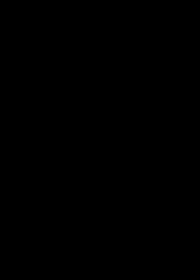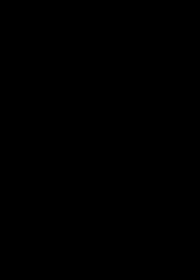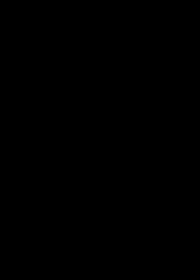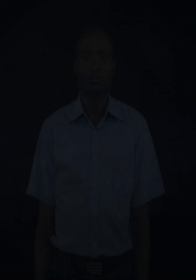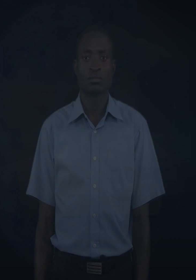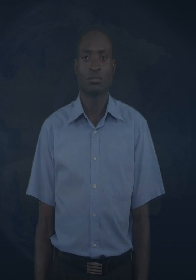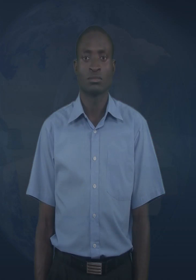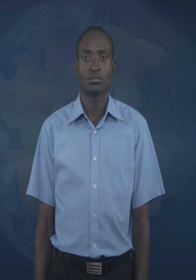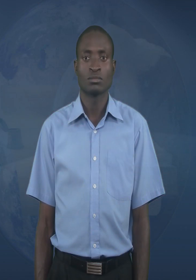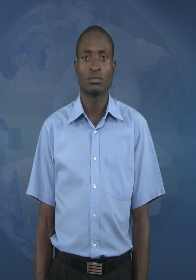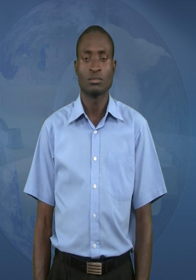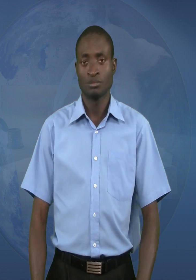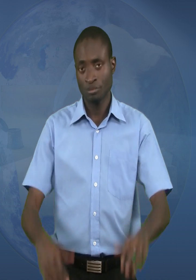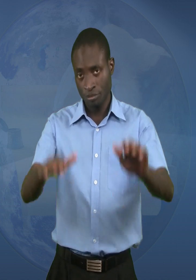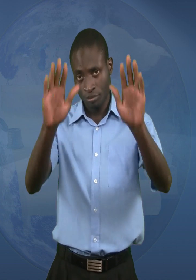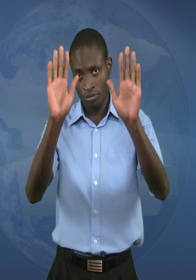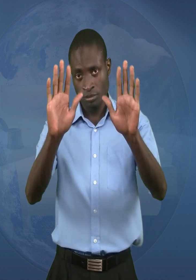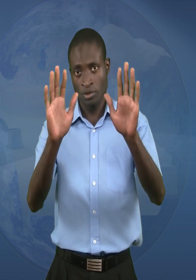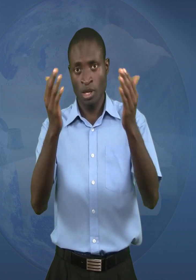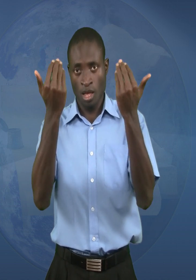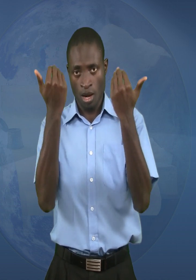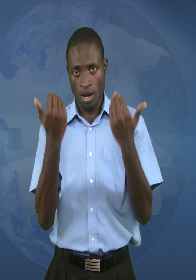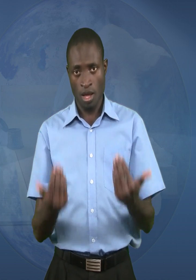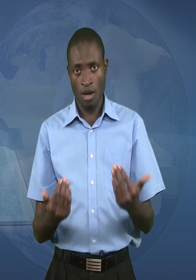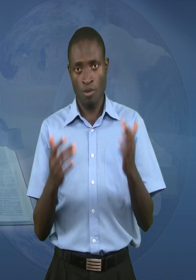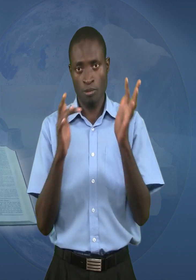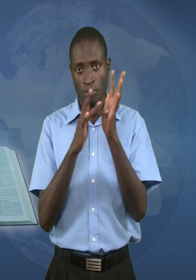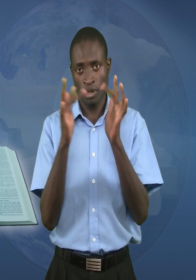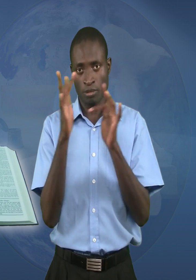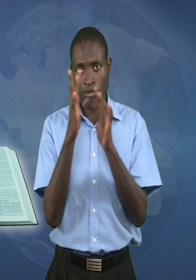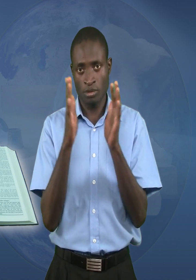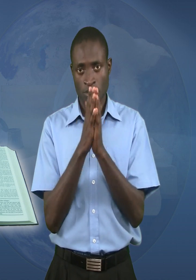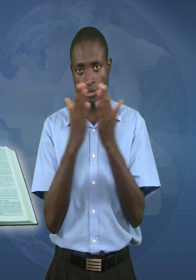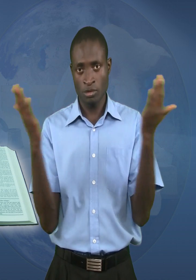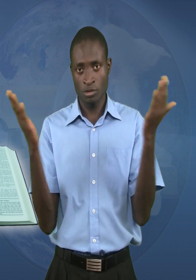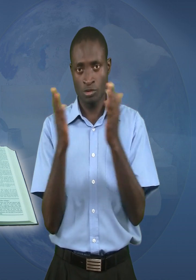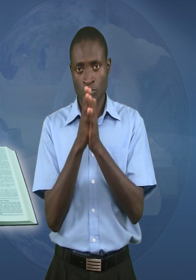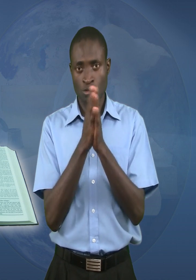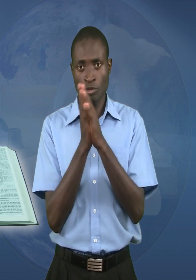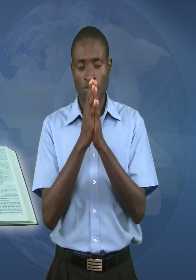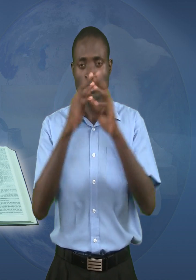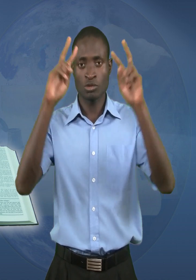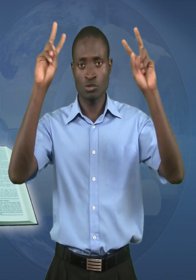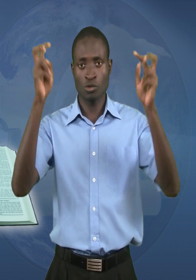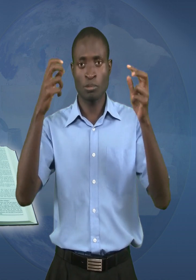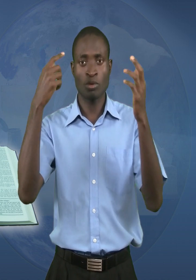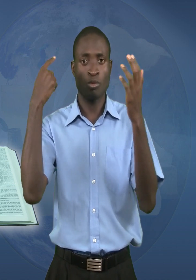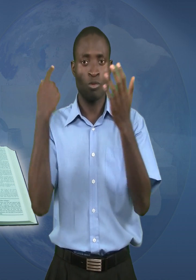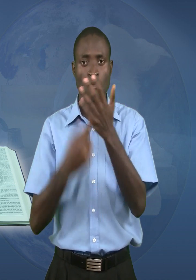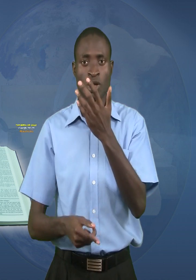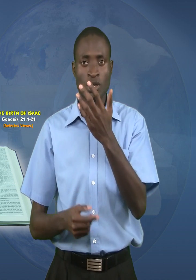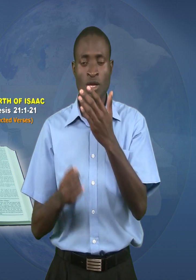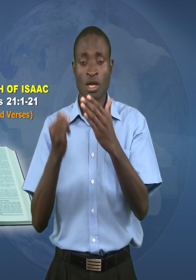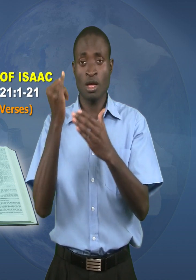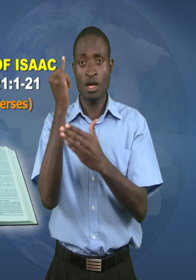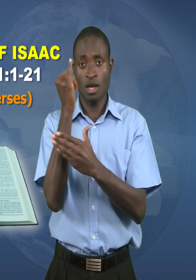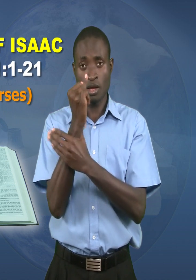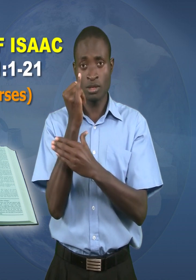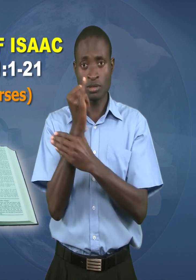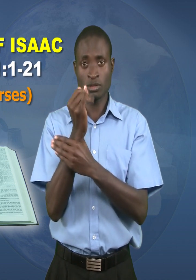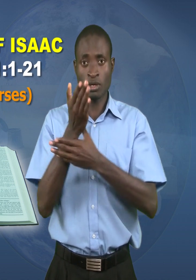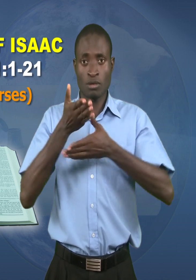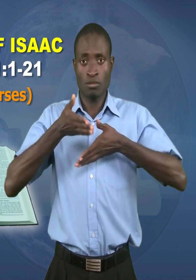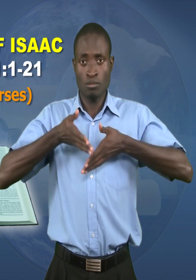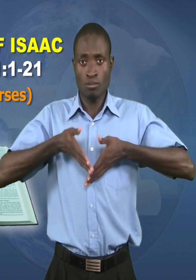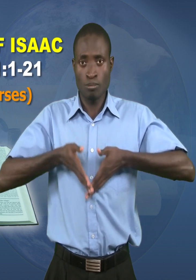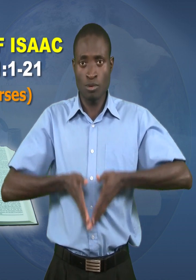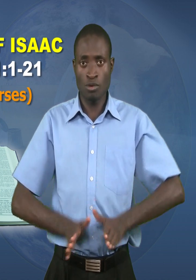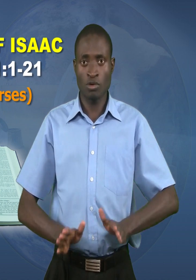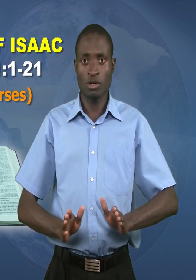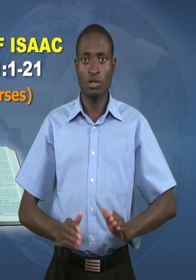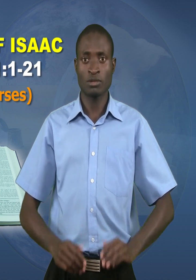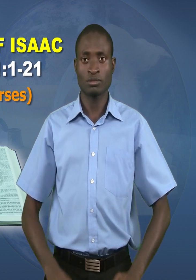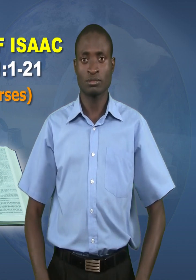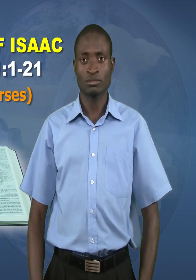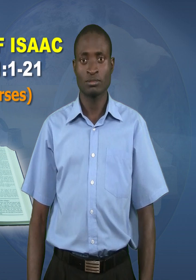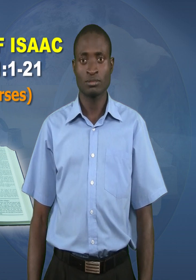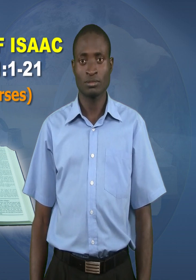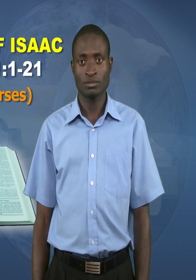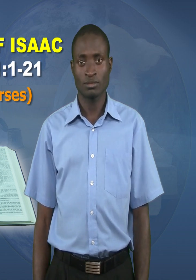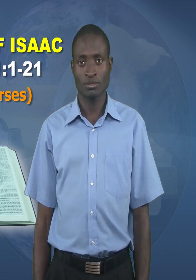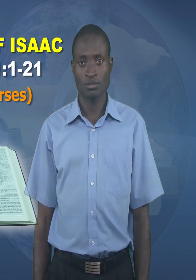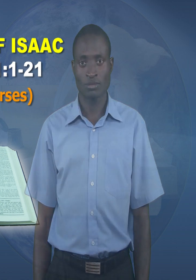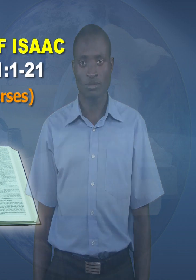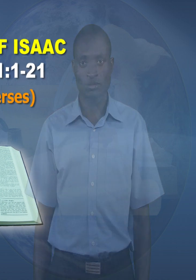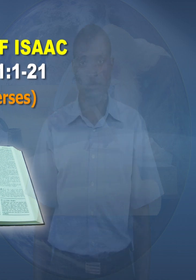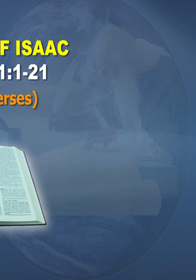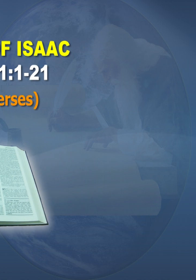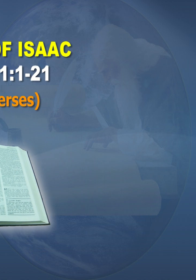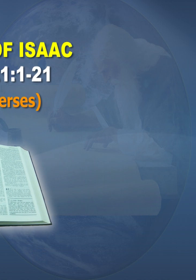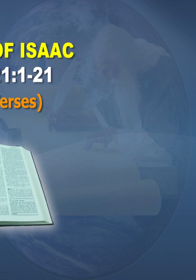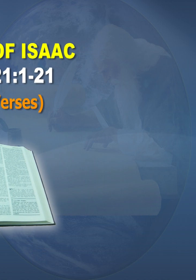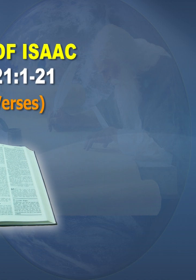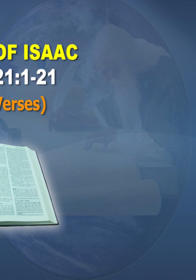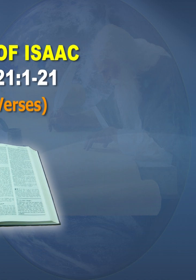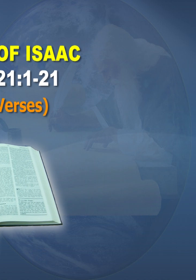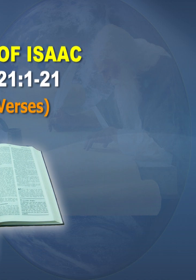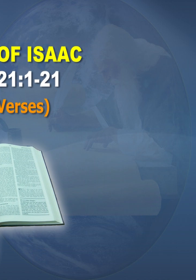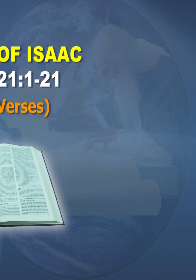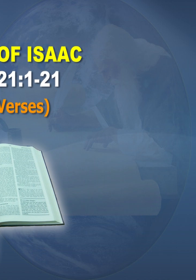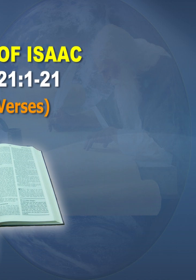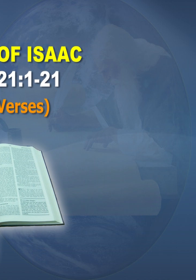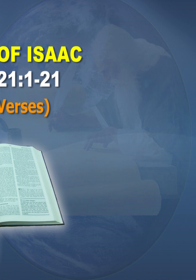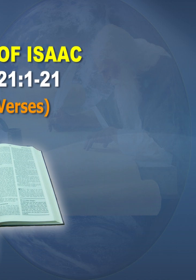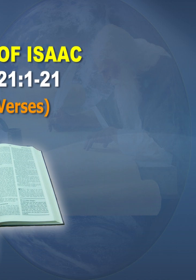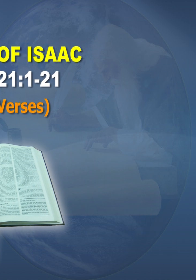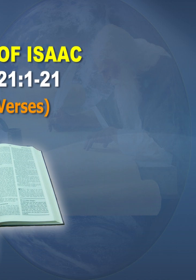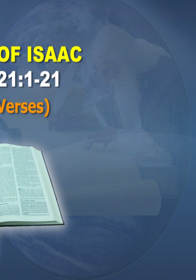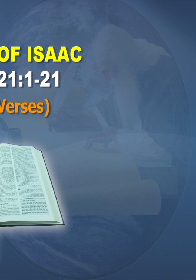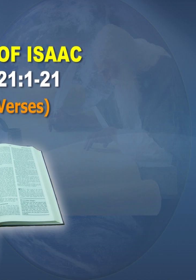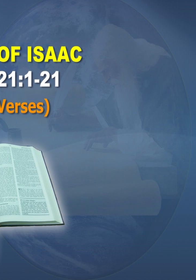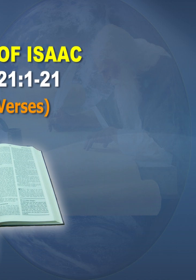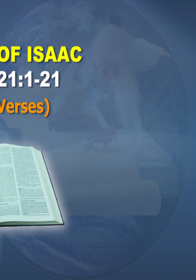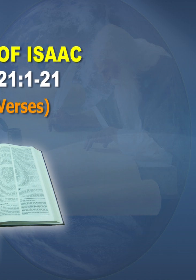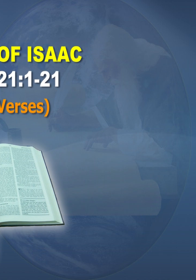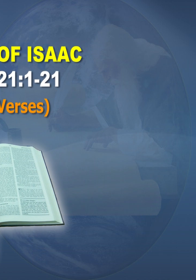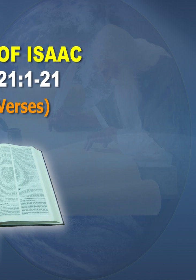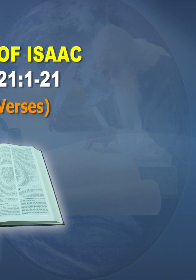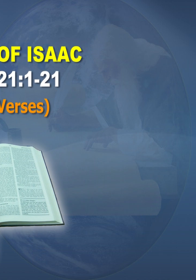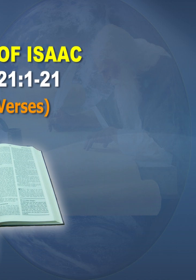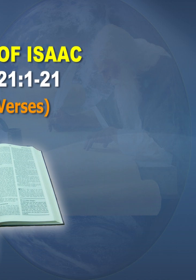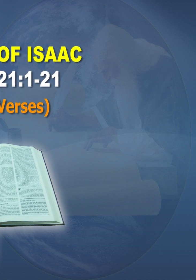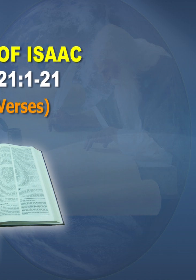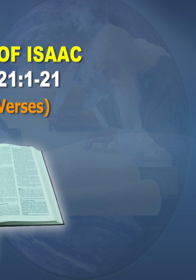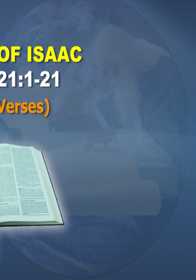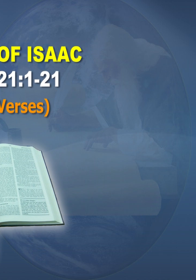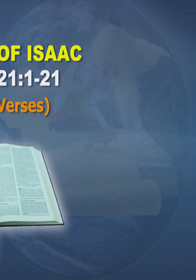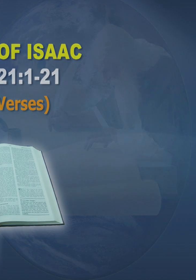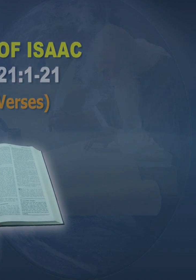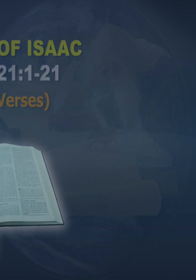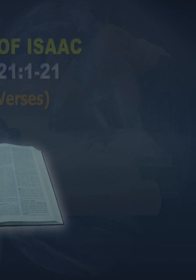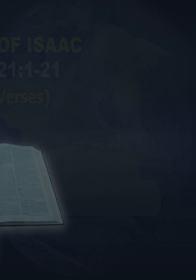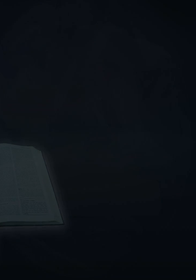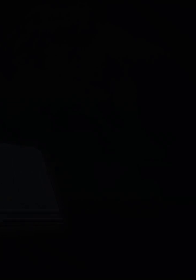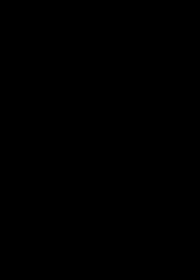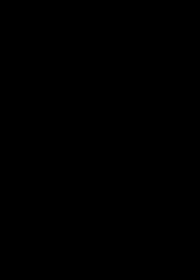Isaac's birth